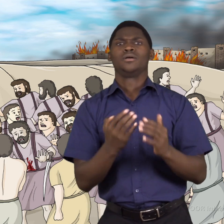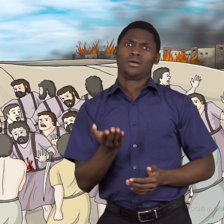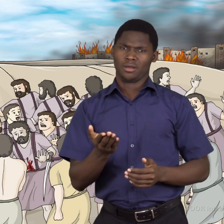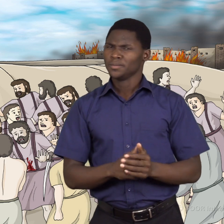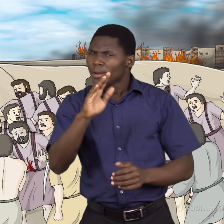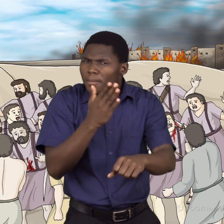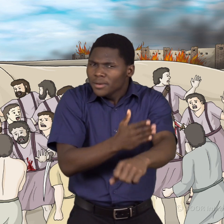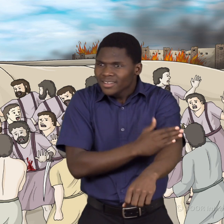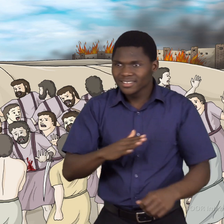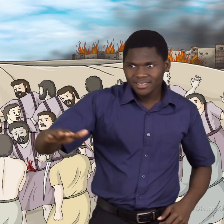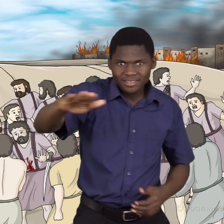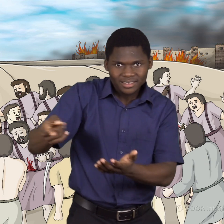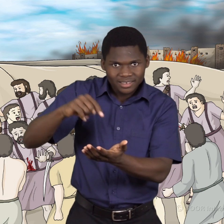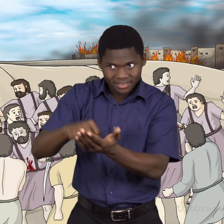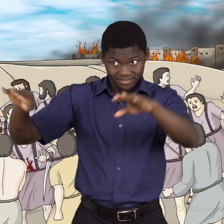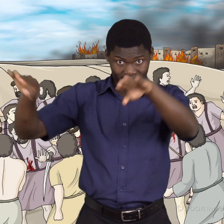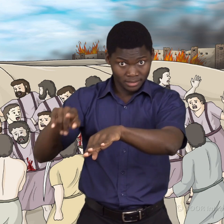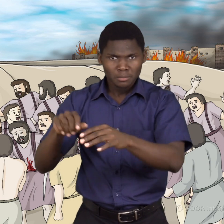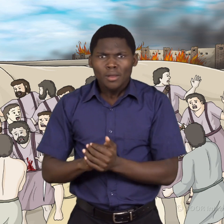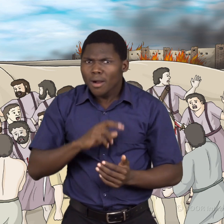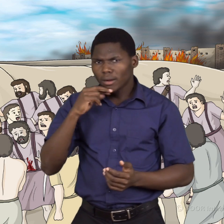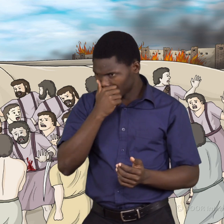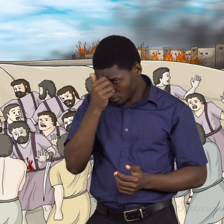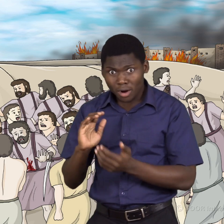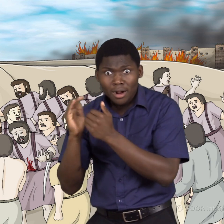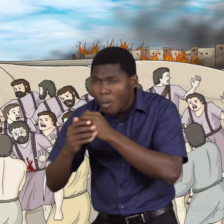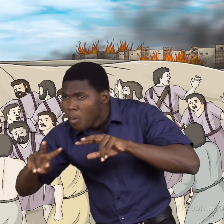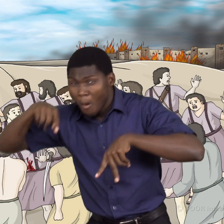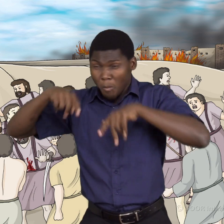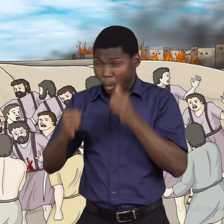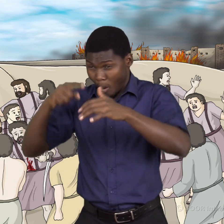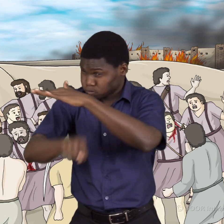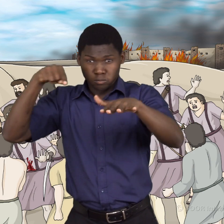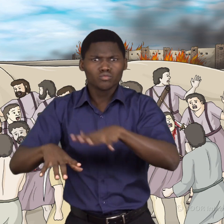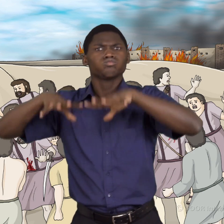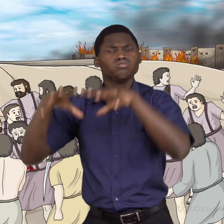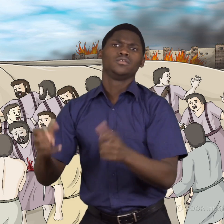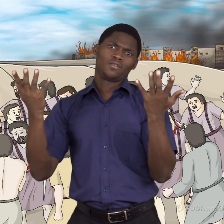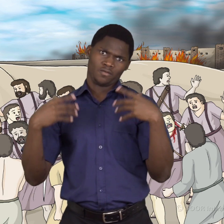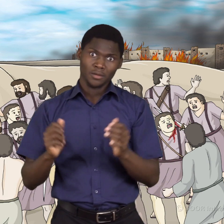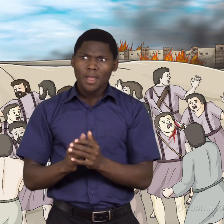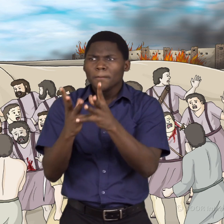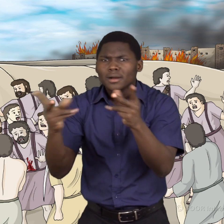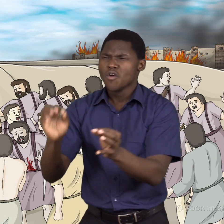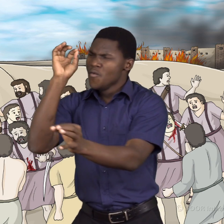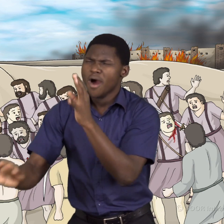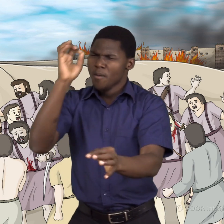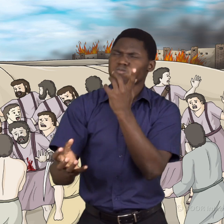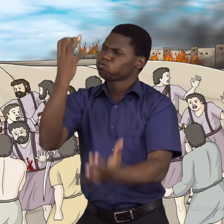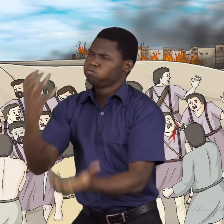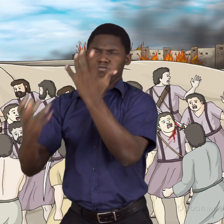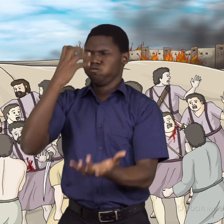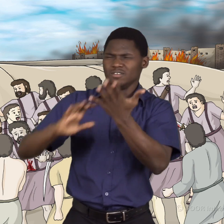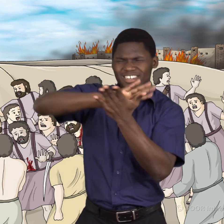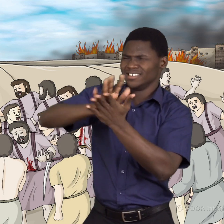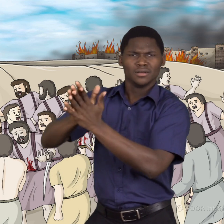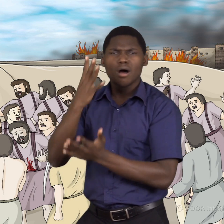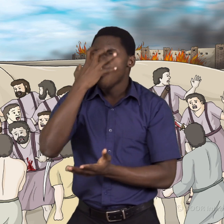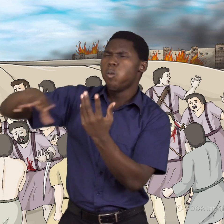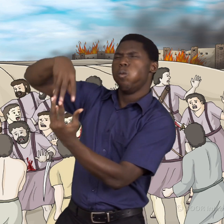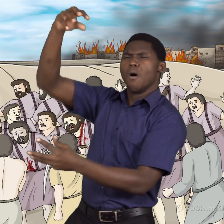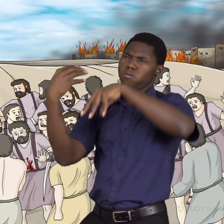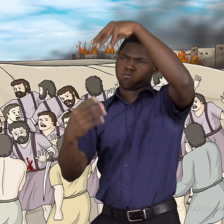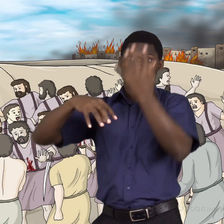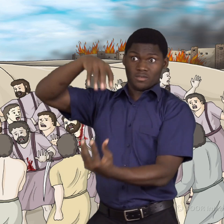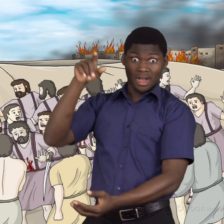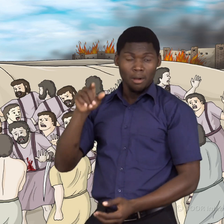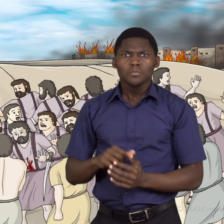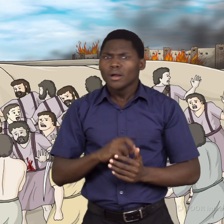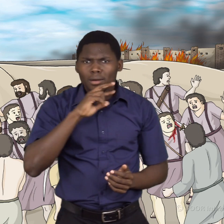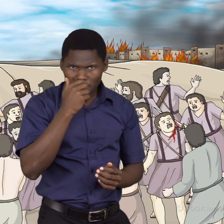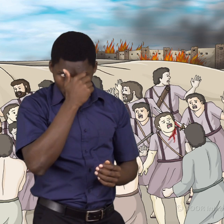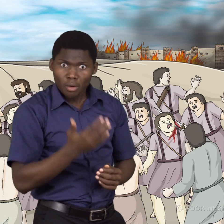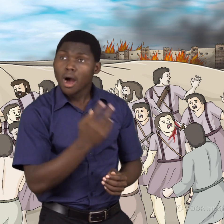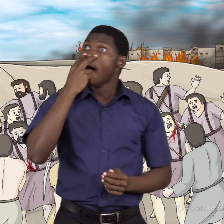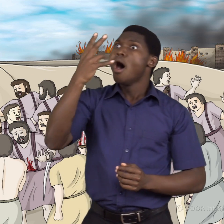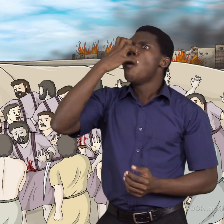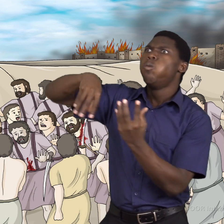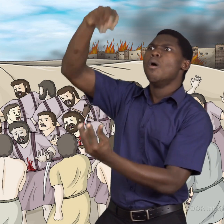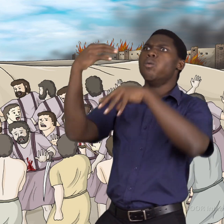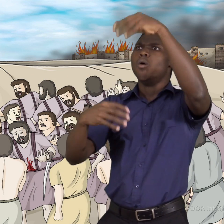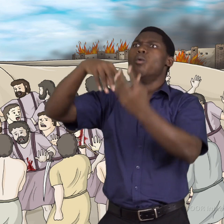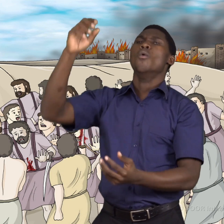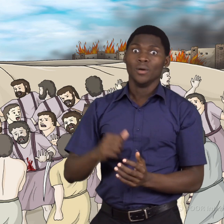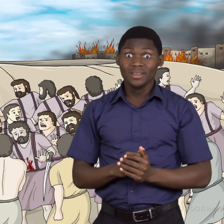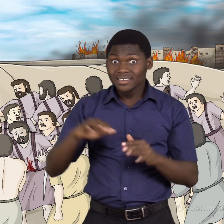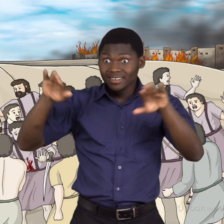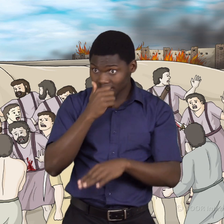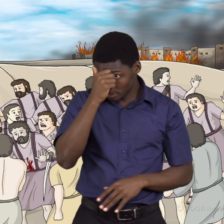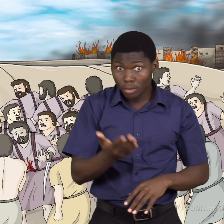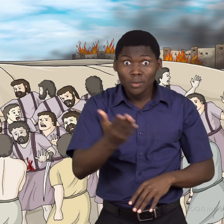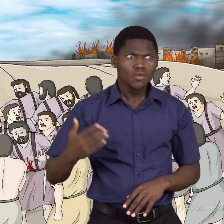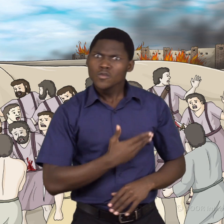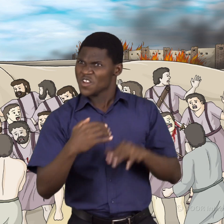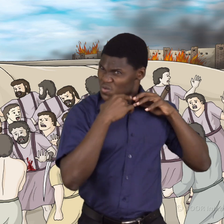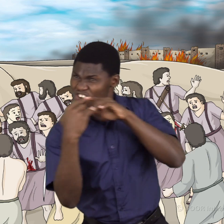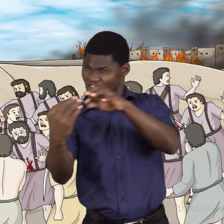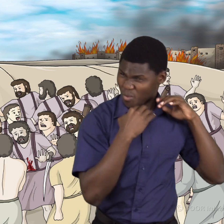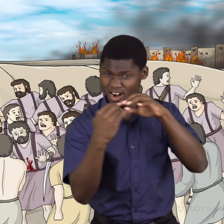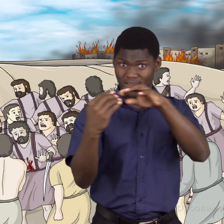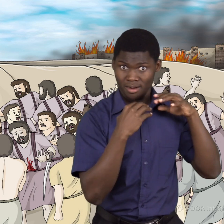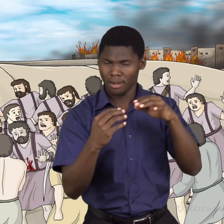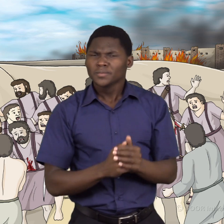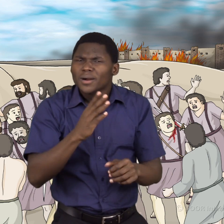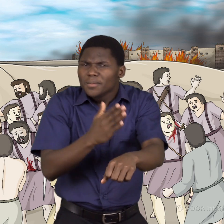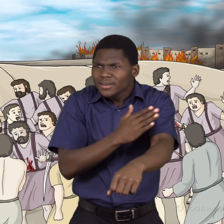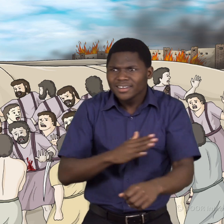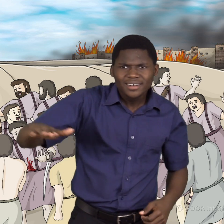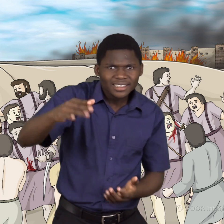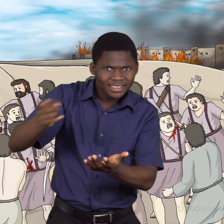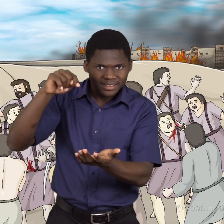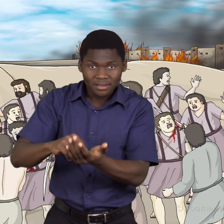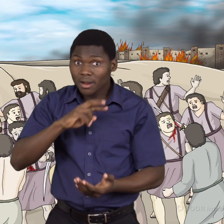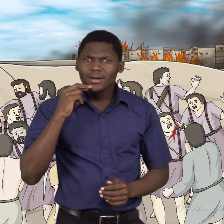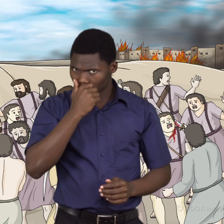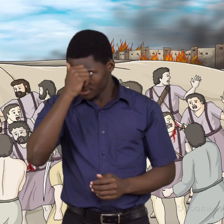When Joshua and all Israel saw that the men in ambush had captured the city and that smoke was rising from it, they turned around and struck down the men of Ai.